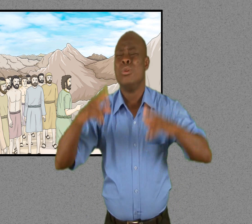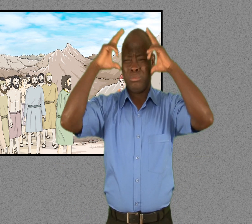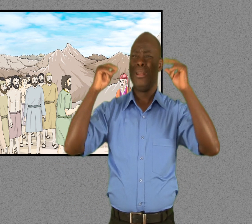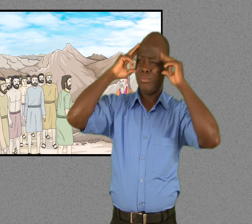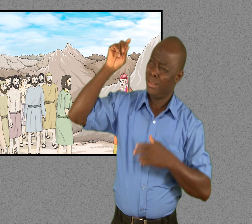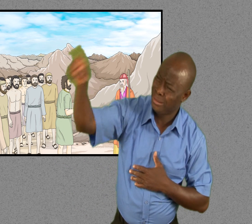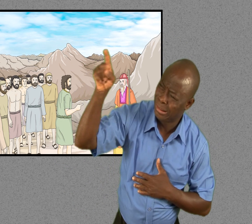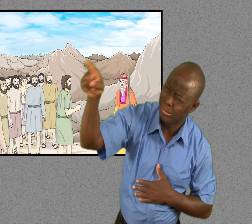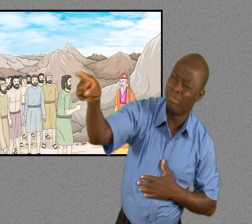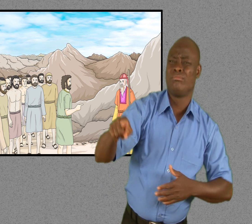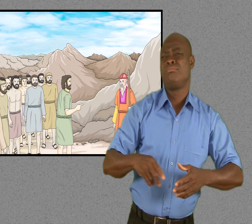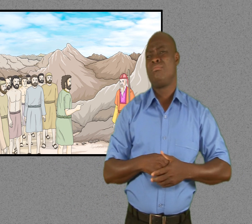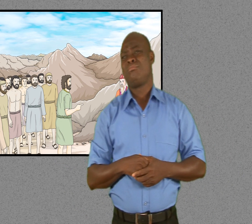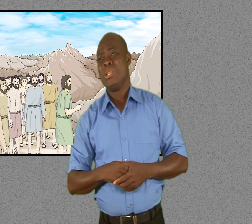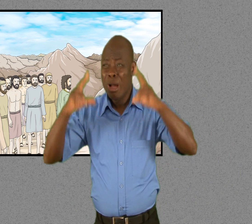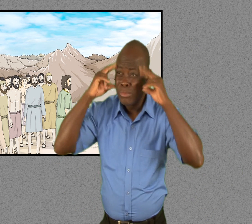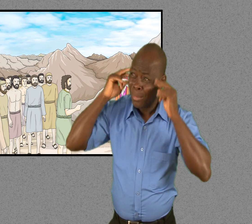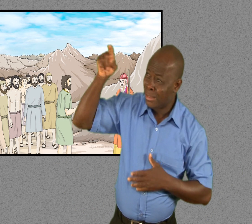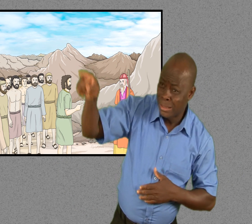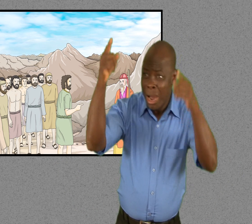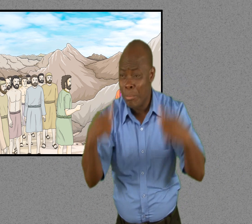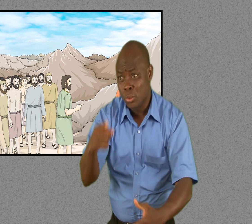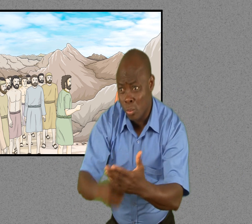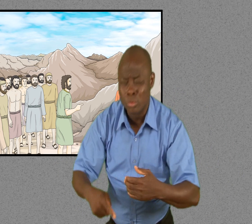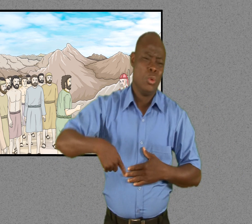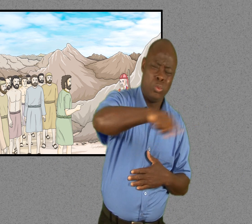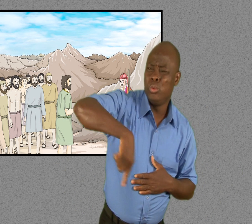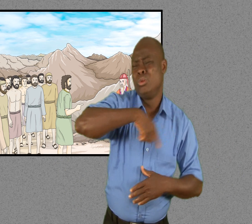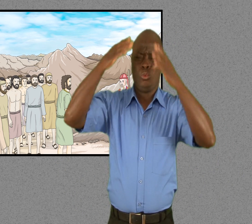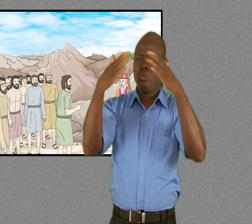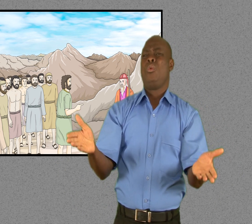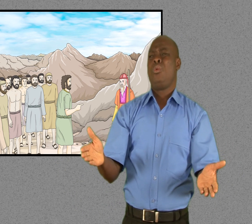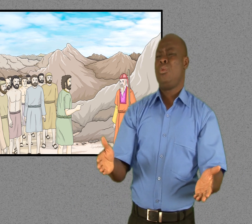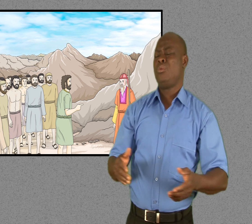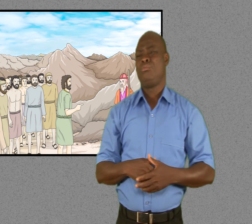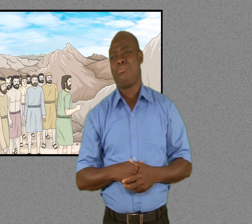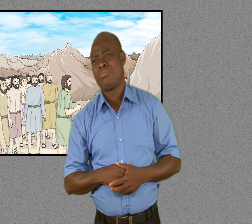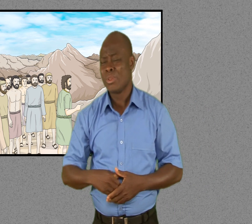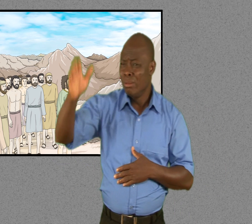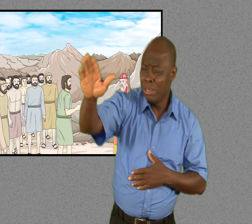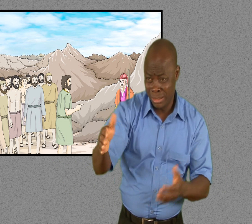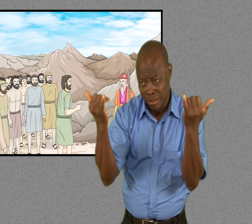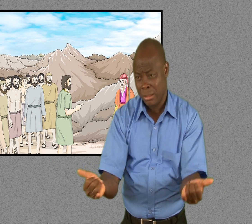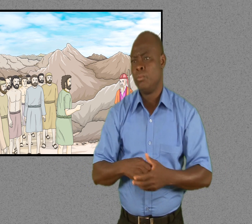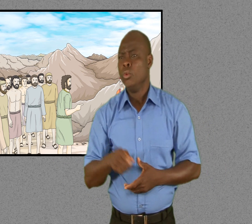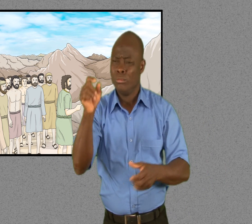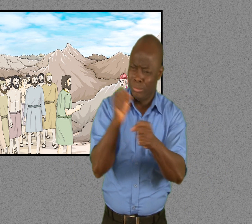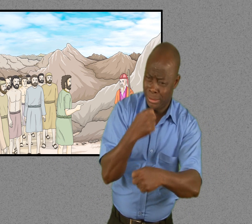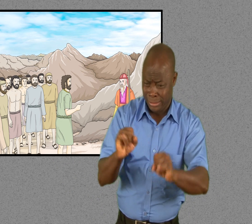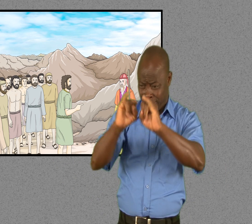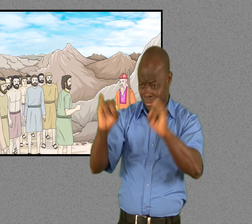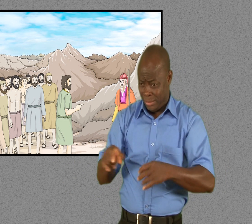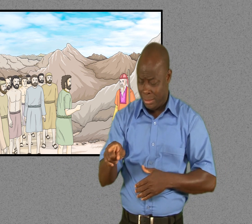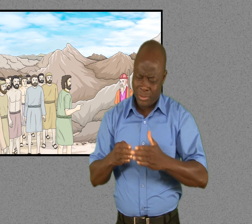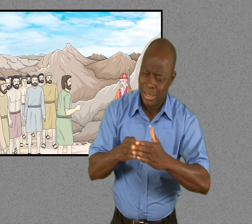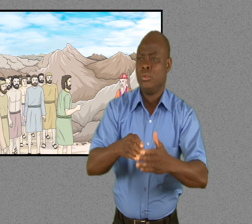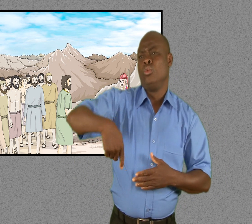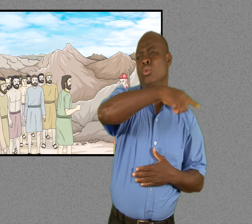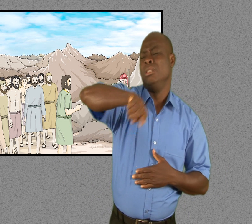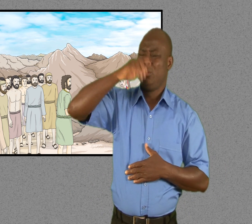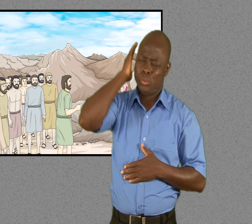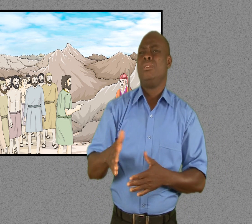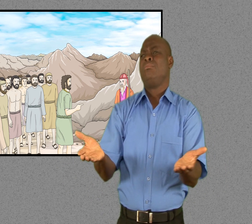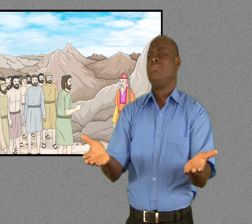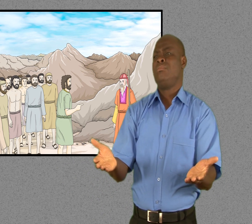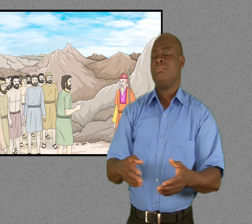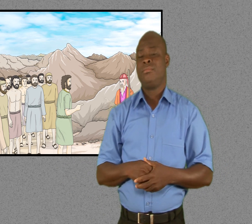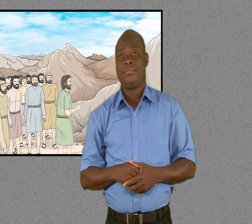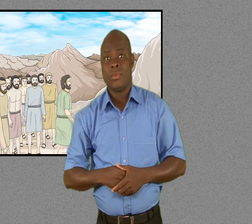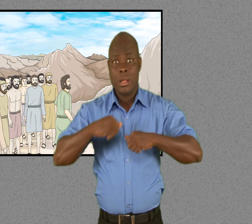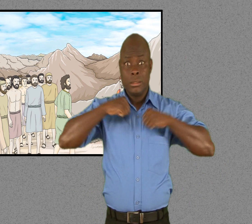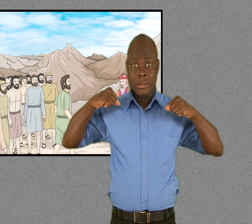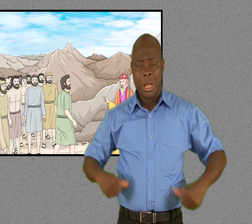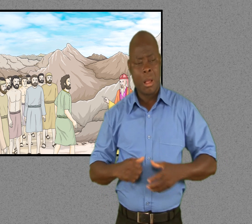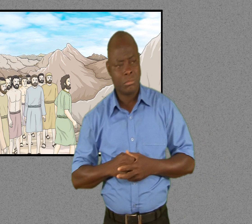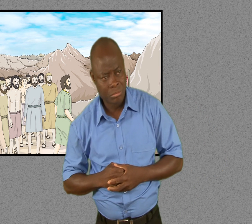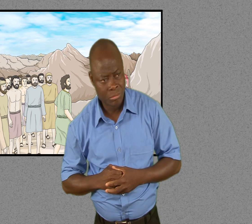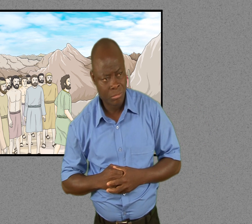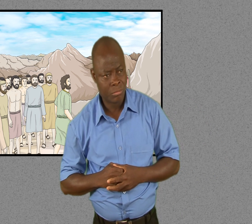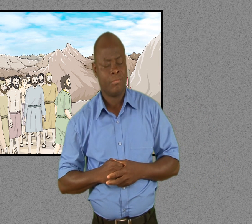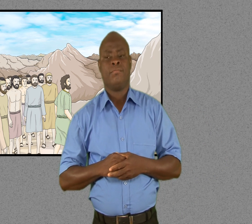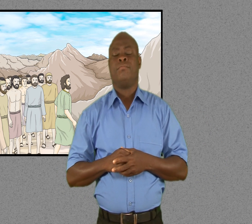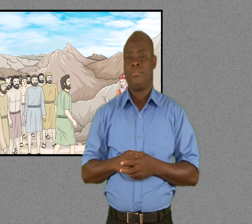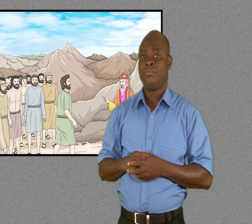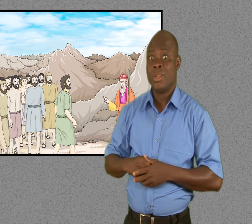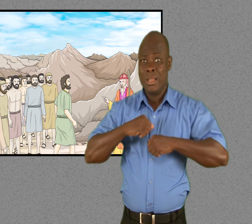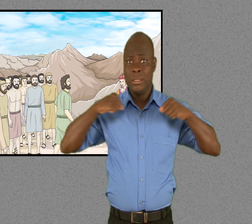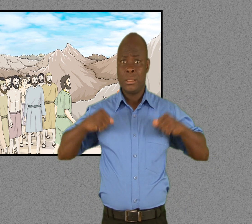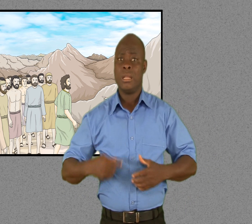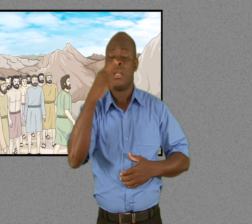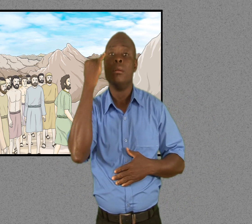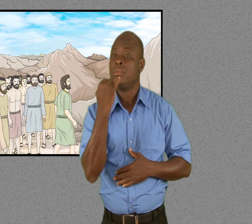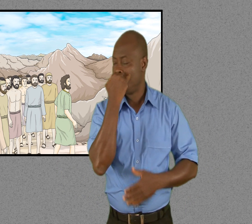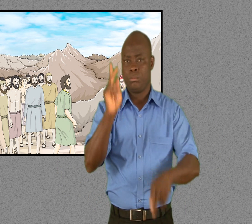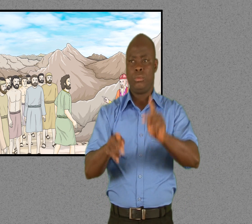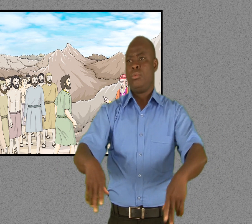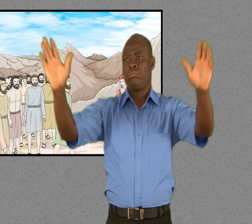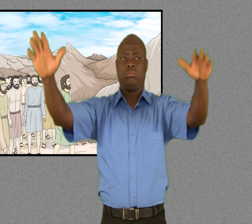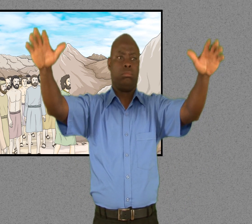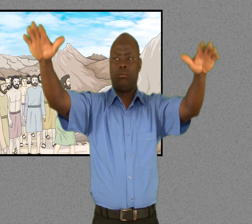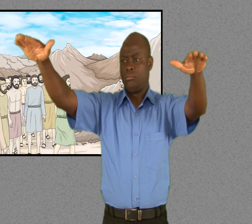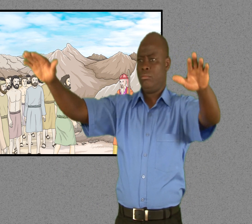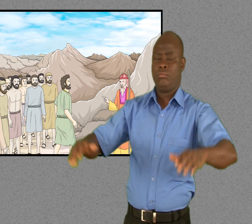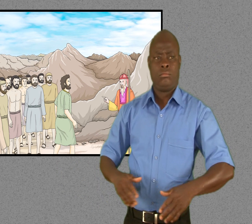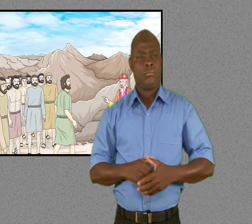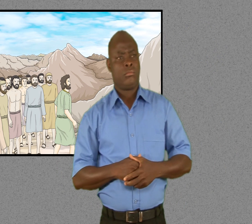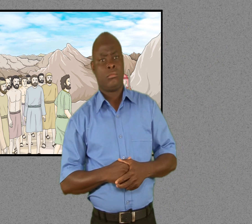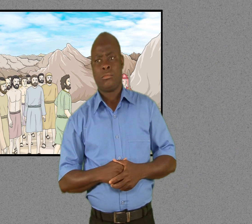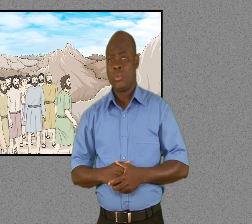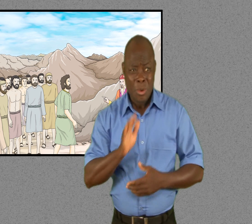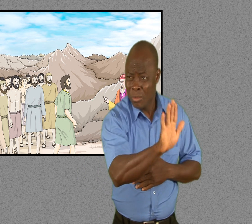As for this Moses who brought us up out of the land of Egypt, we do not know what has happened to him!”